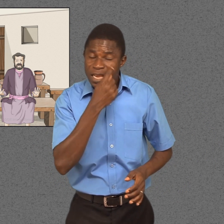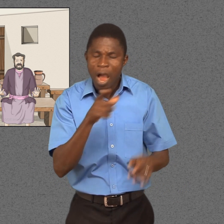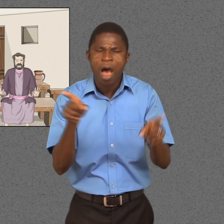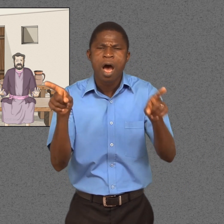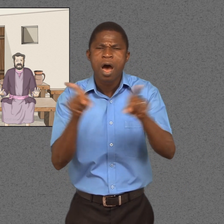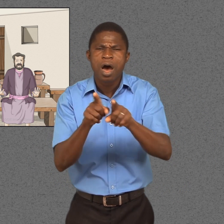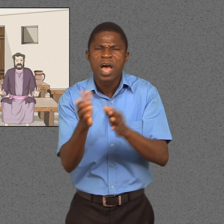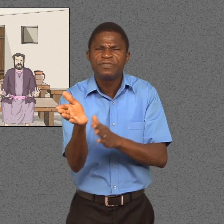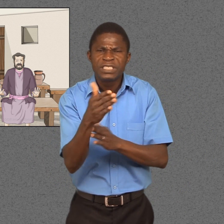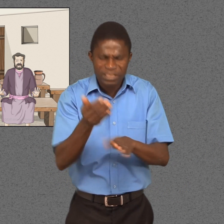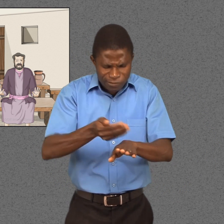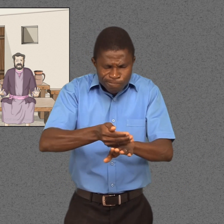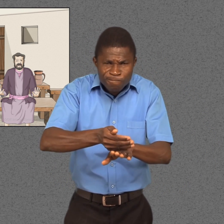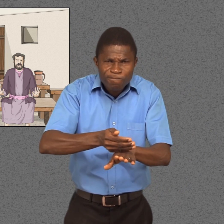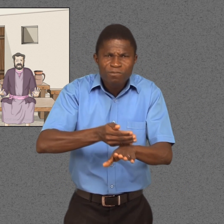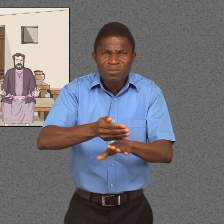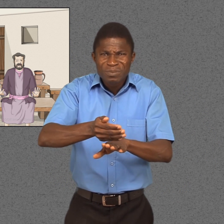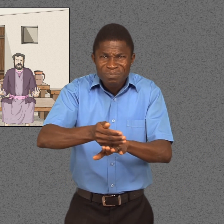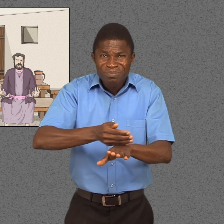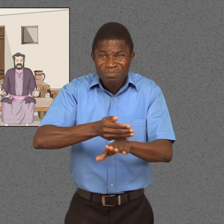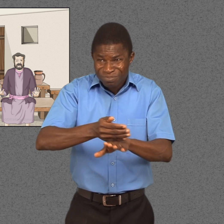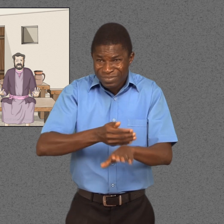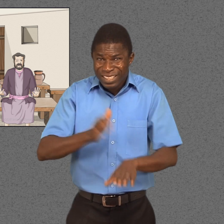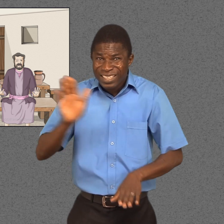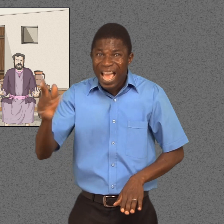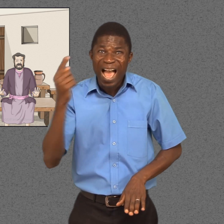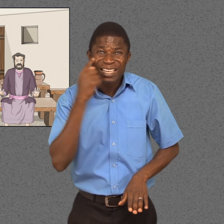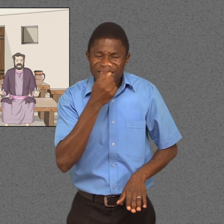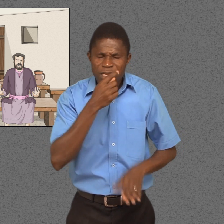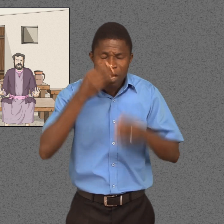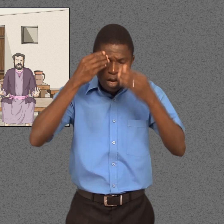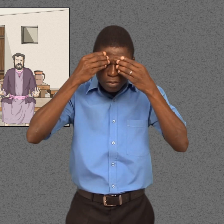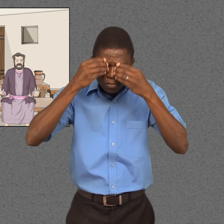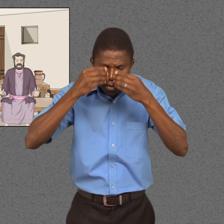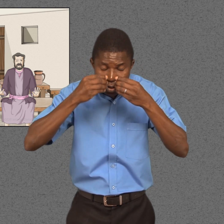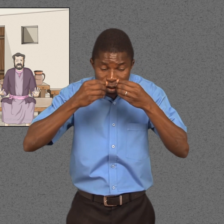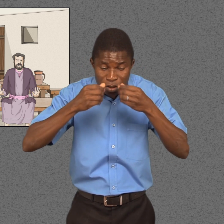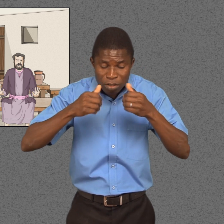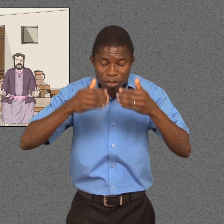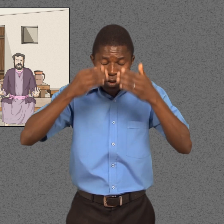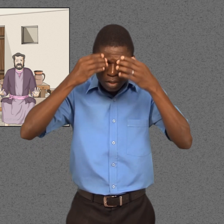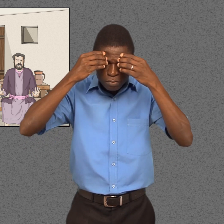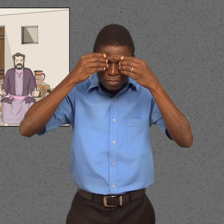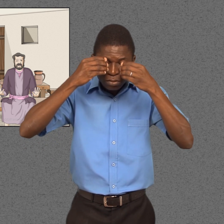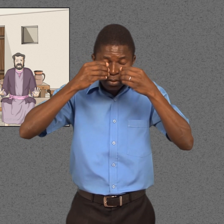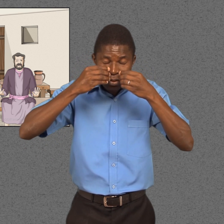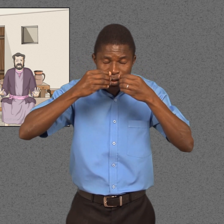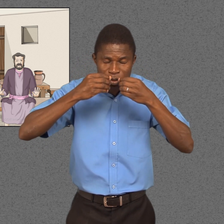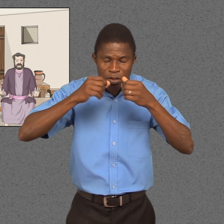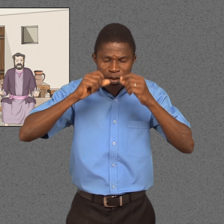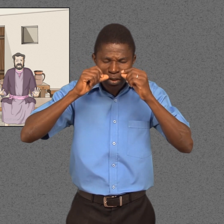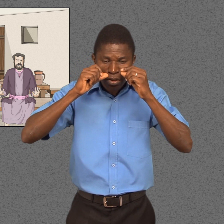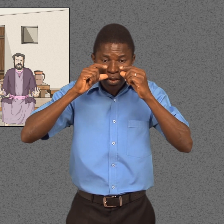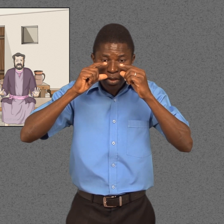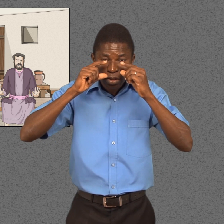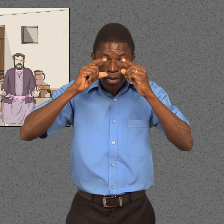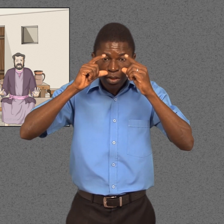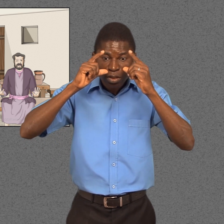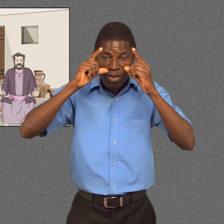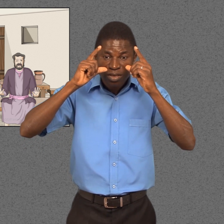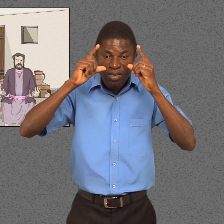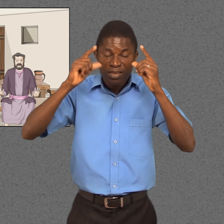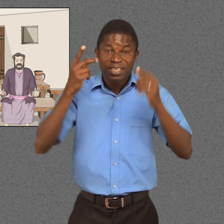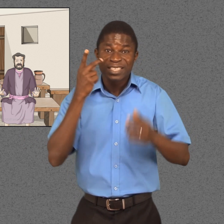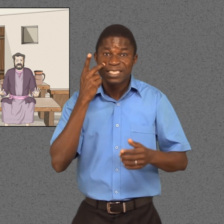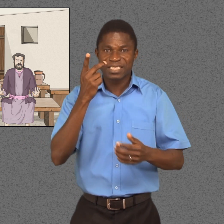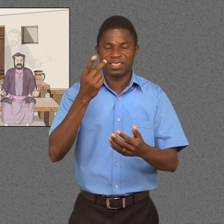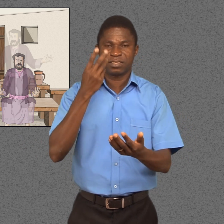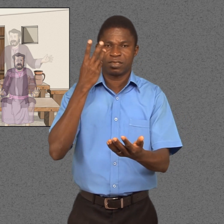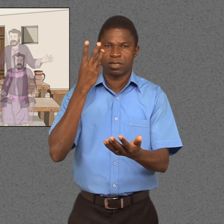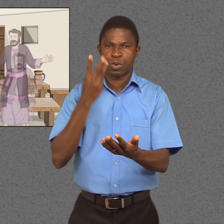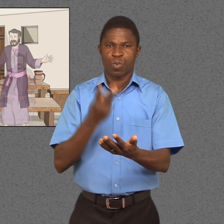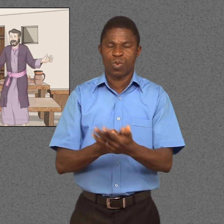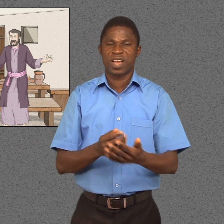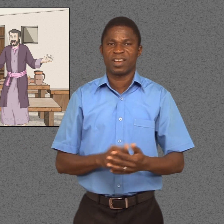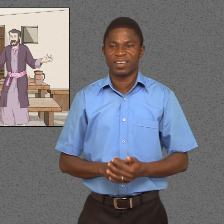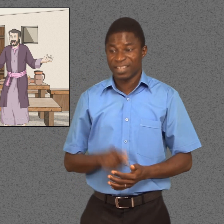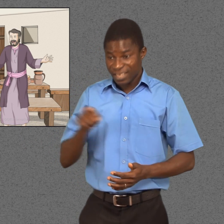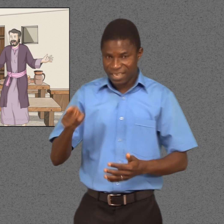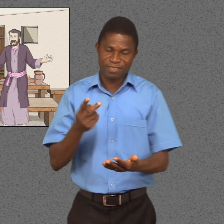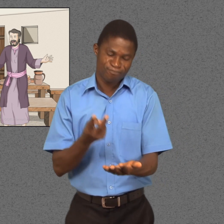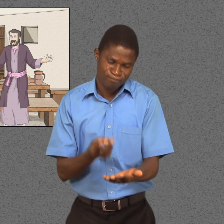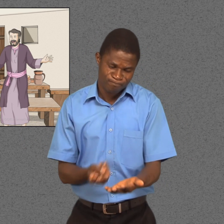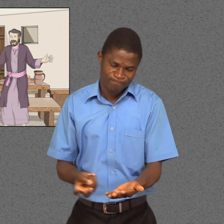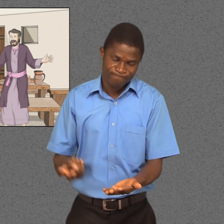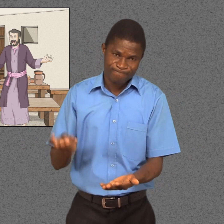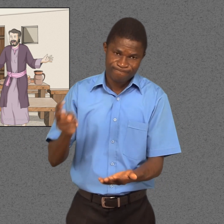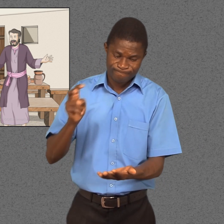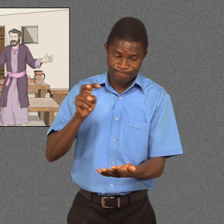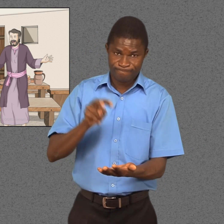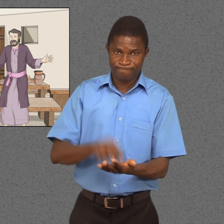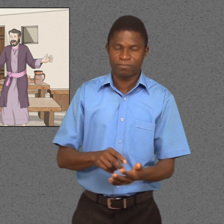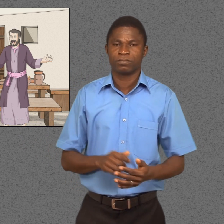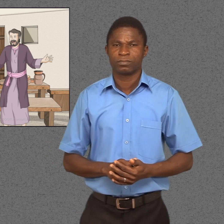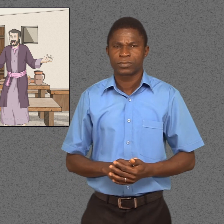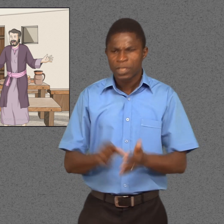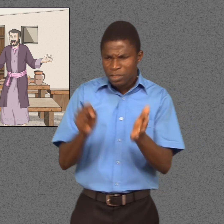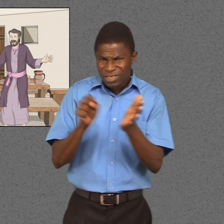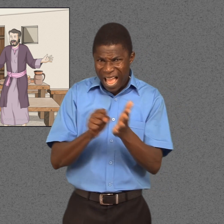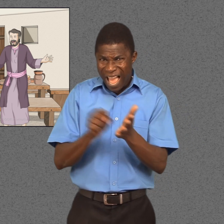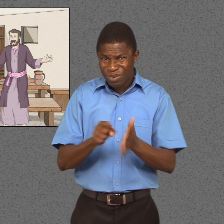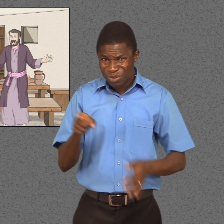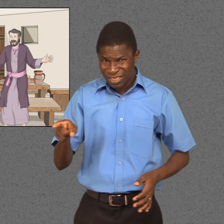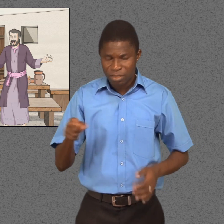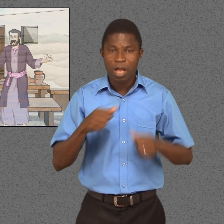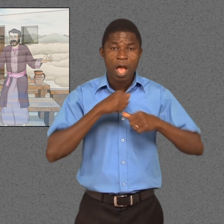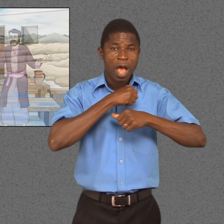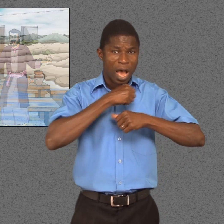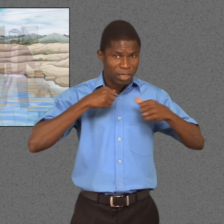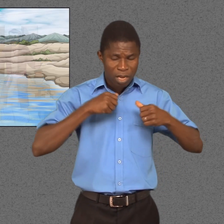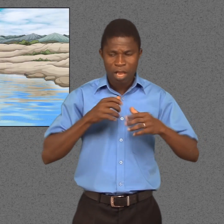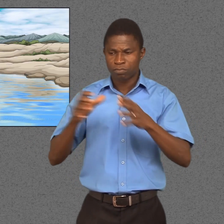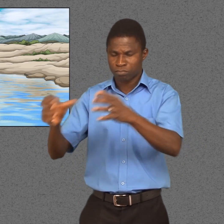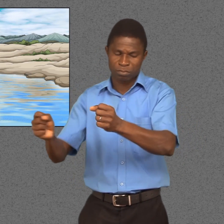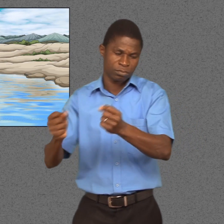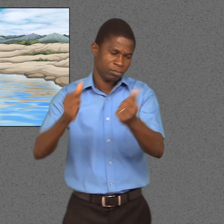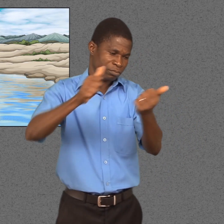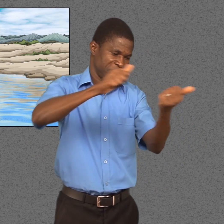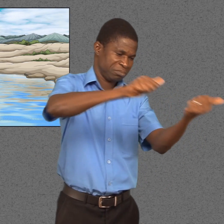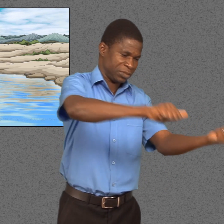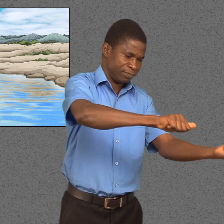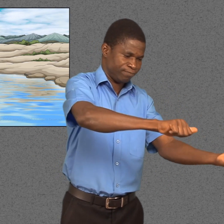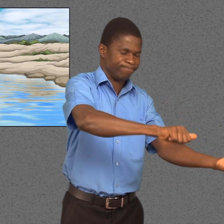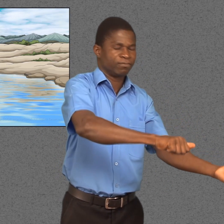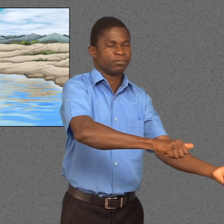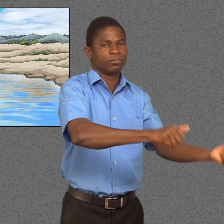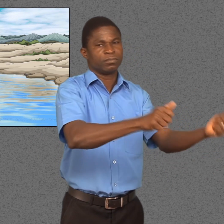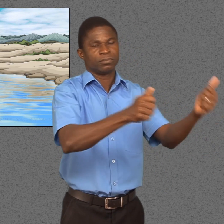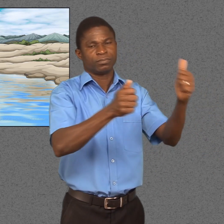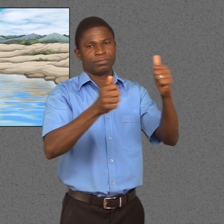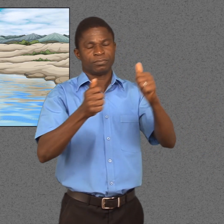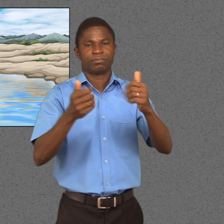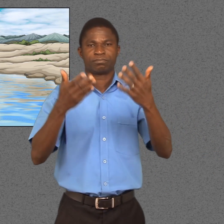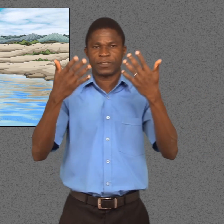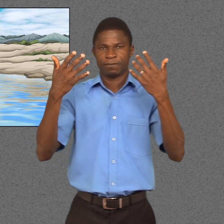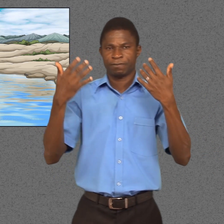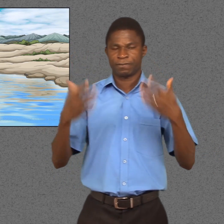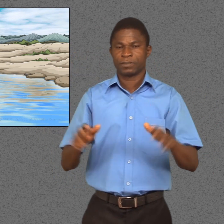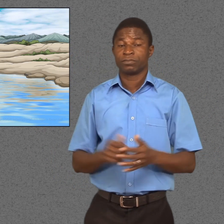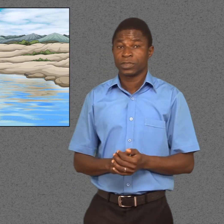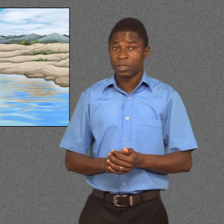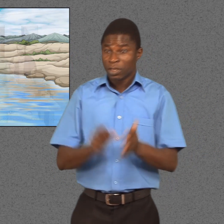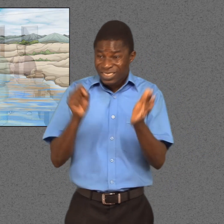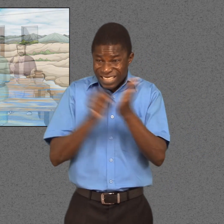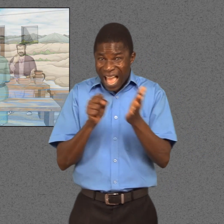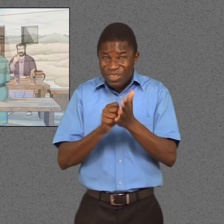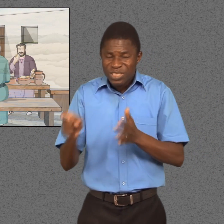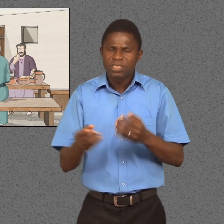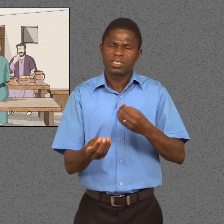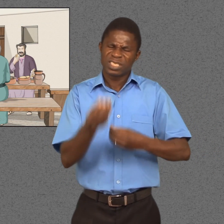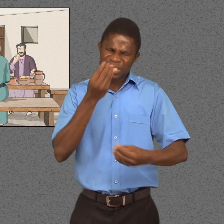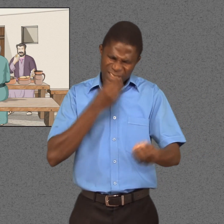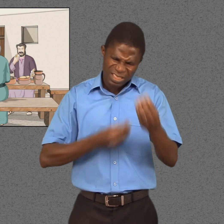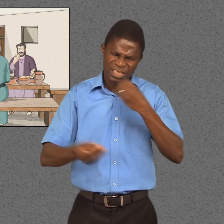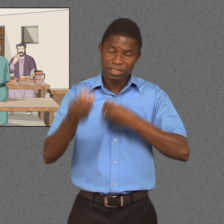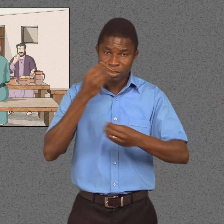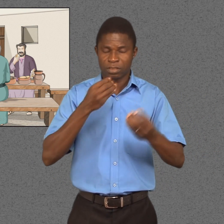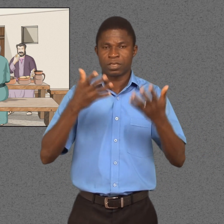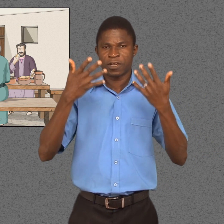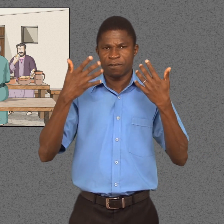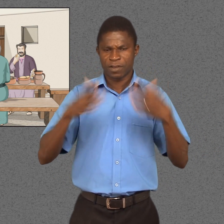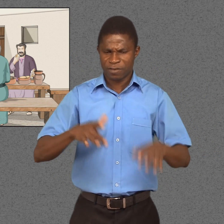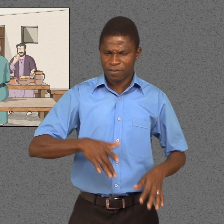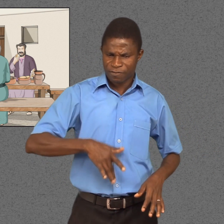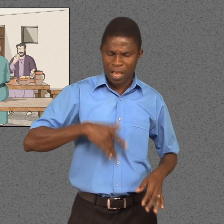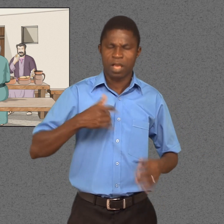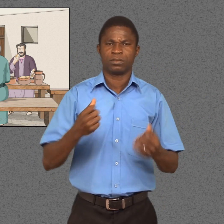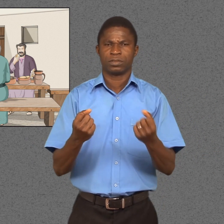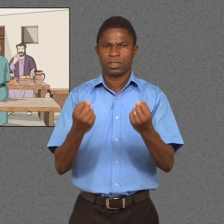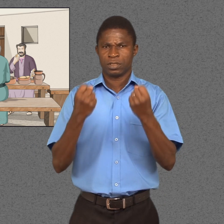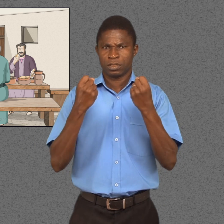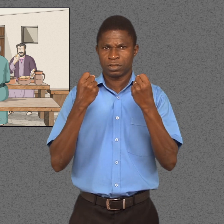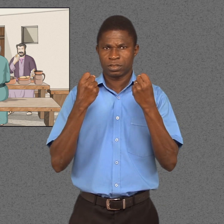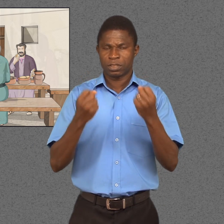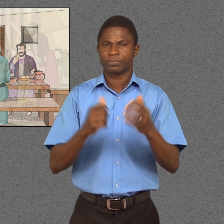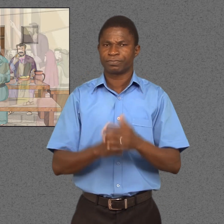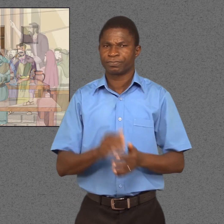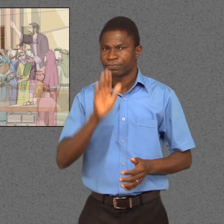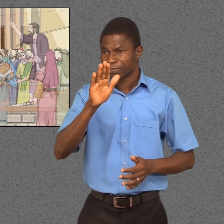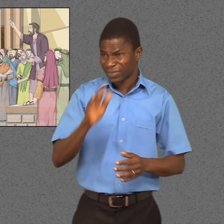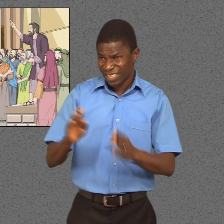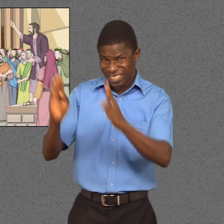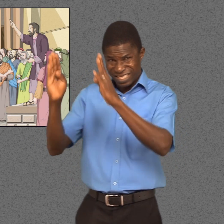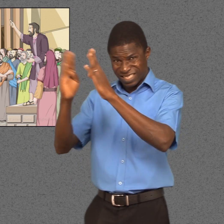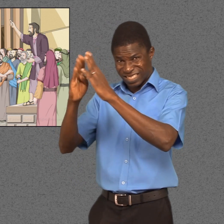He got up and was baptized, and after taking some food, he regained his strength. And he spent several days with the disciples in Damascus.